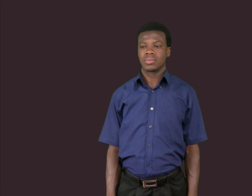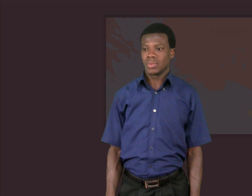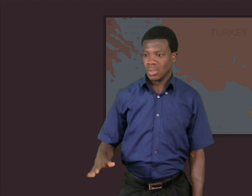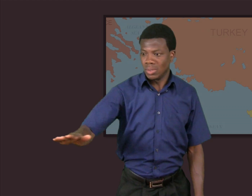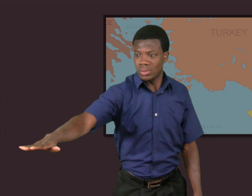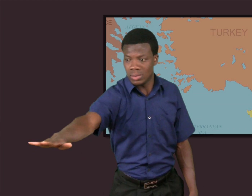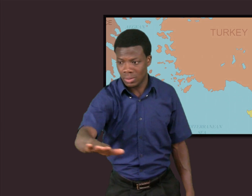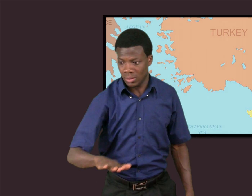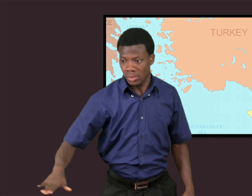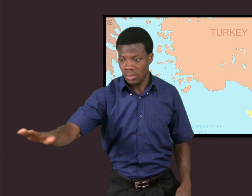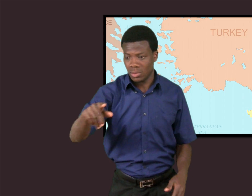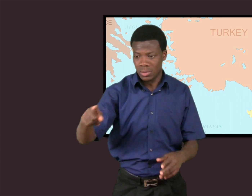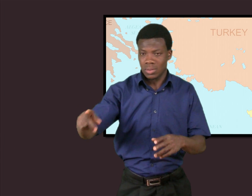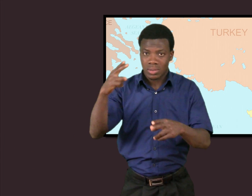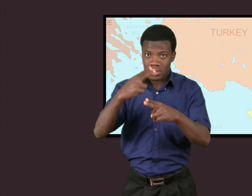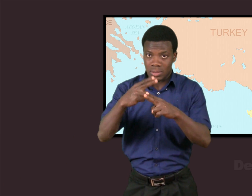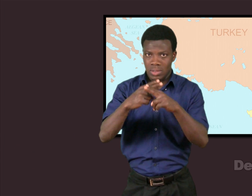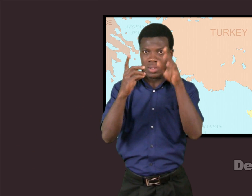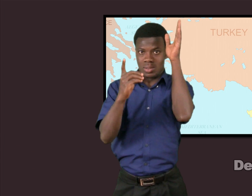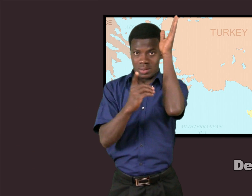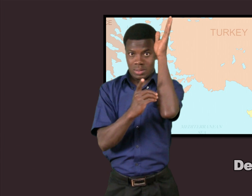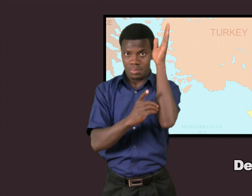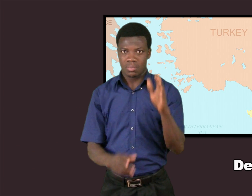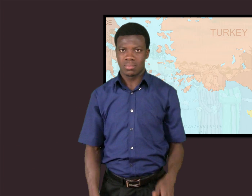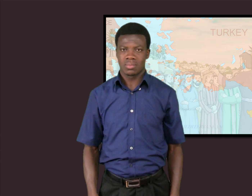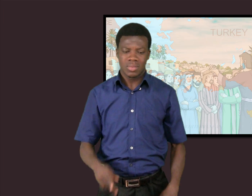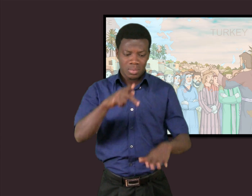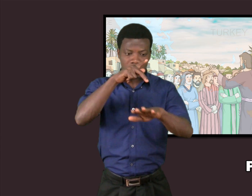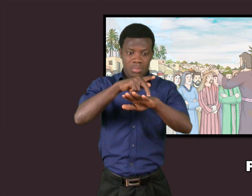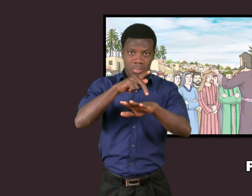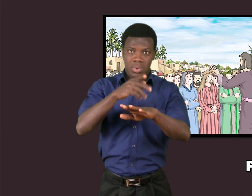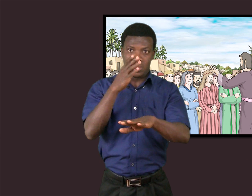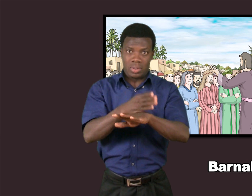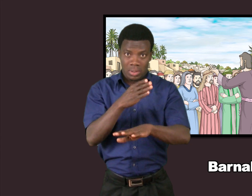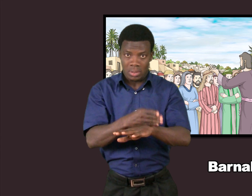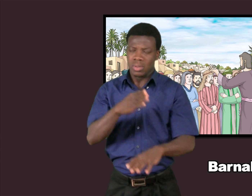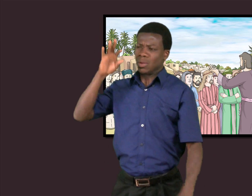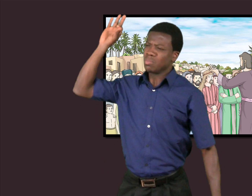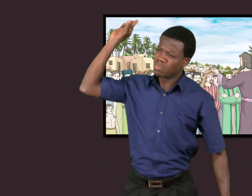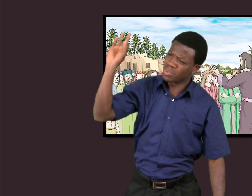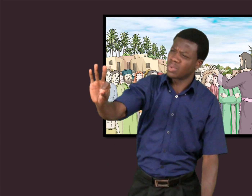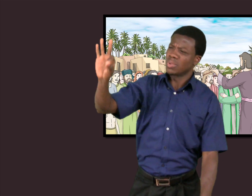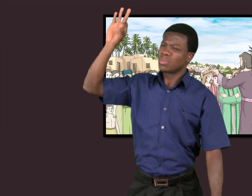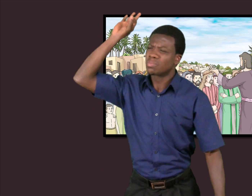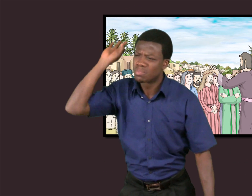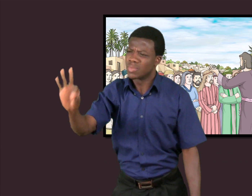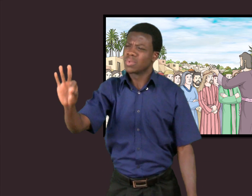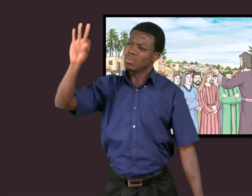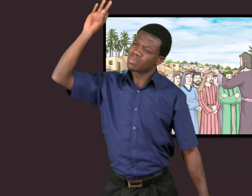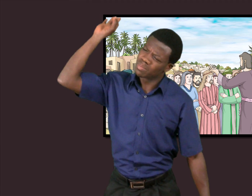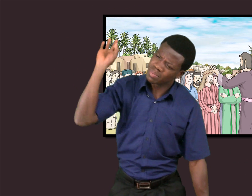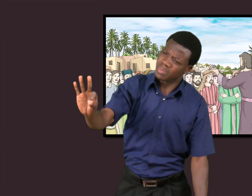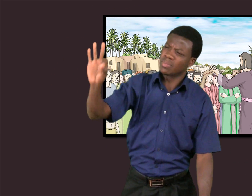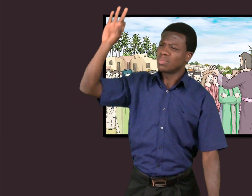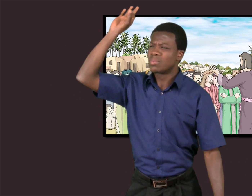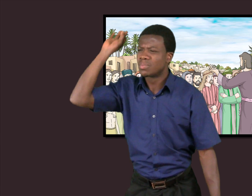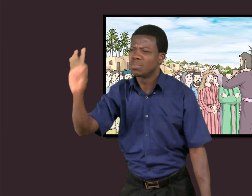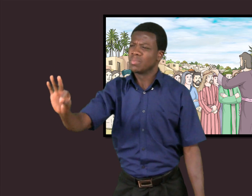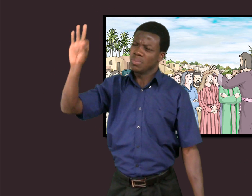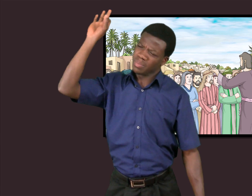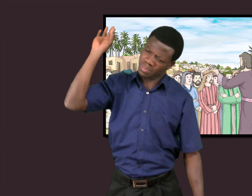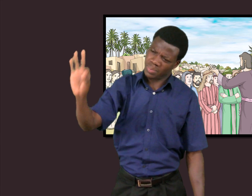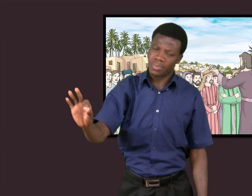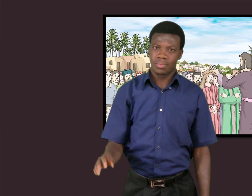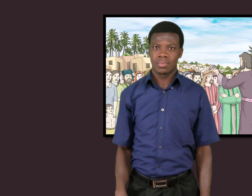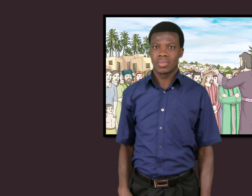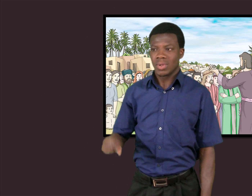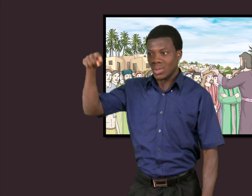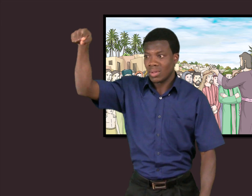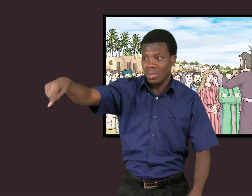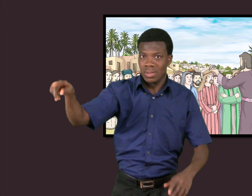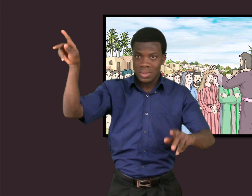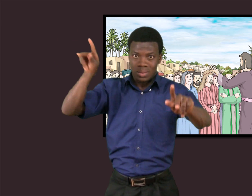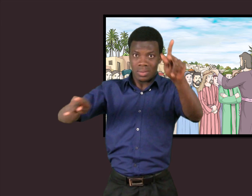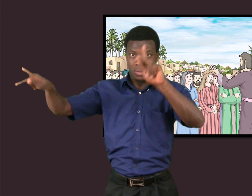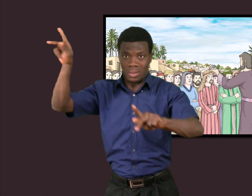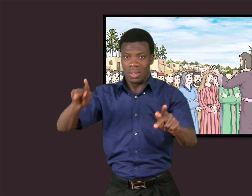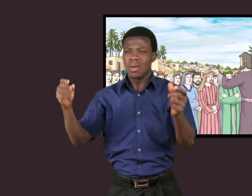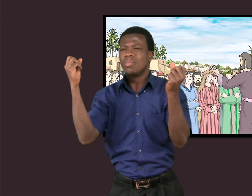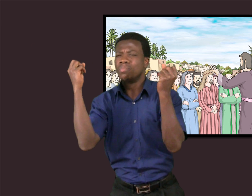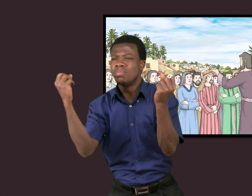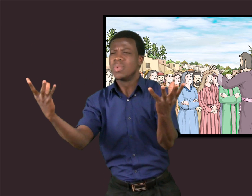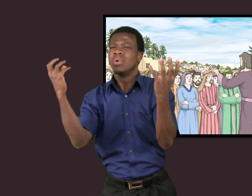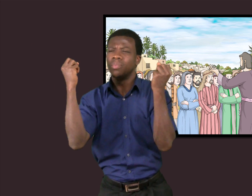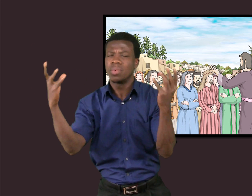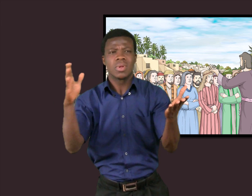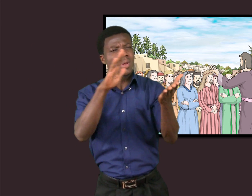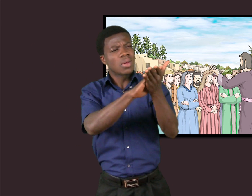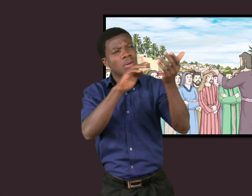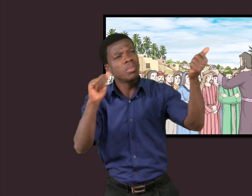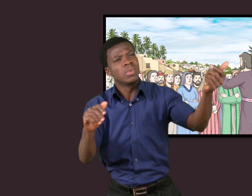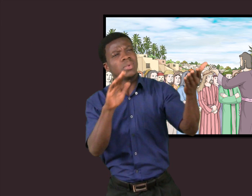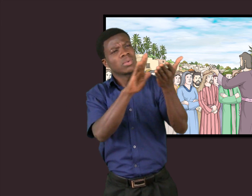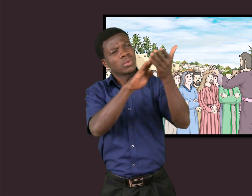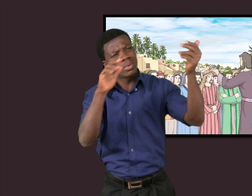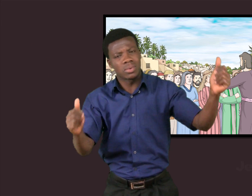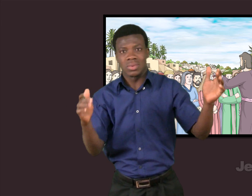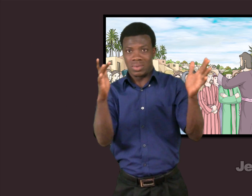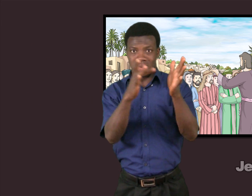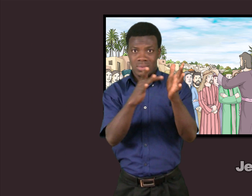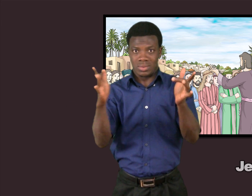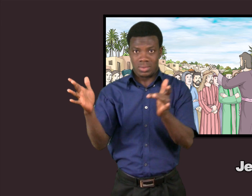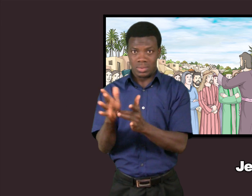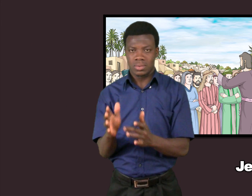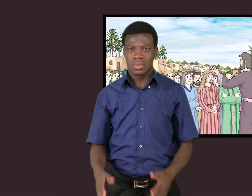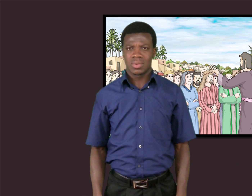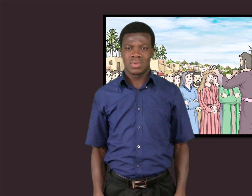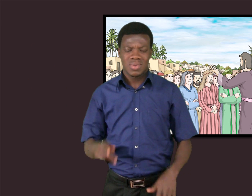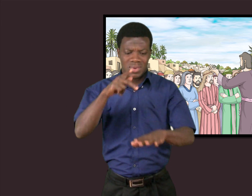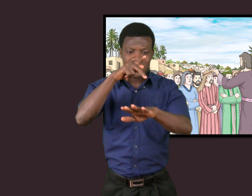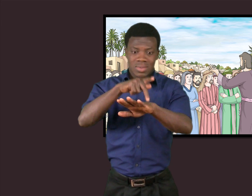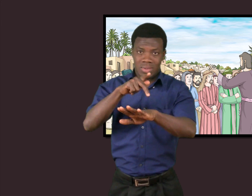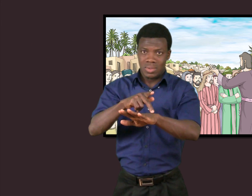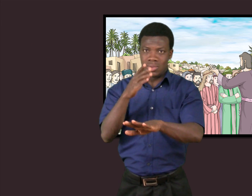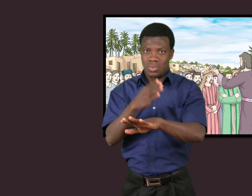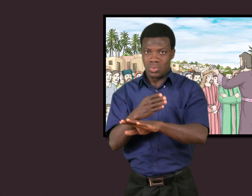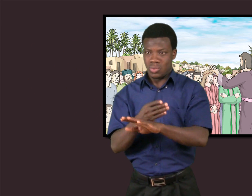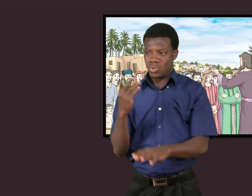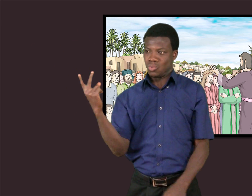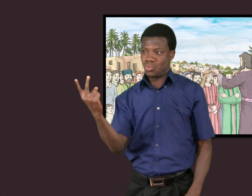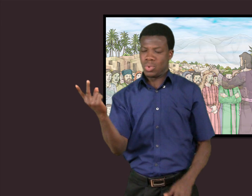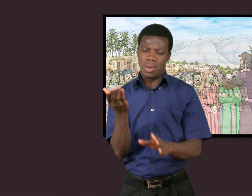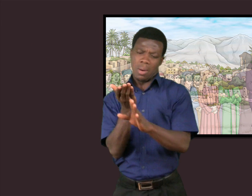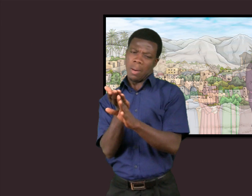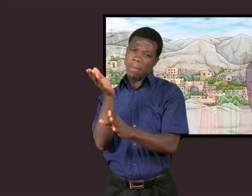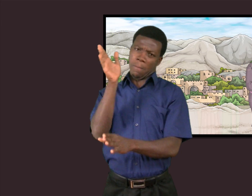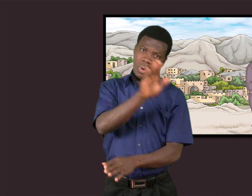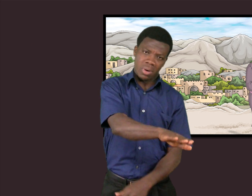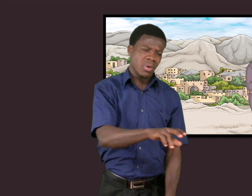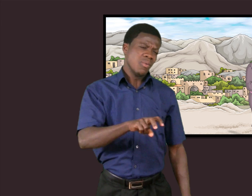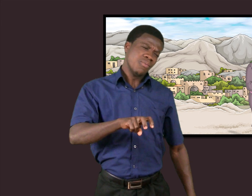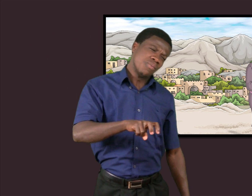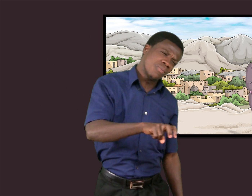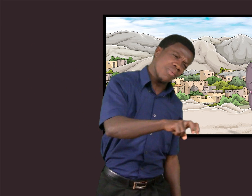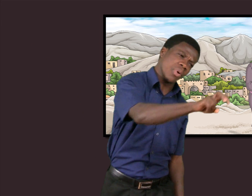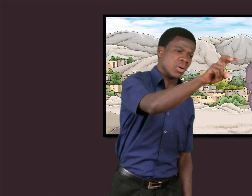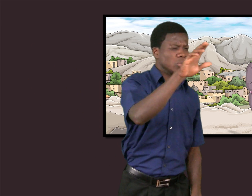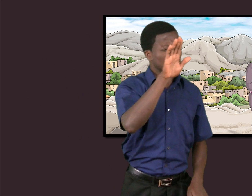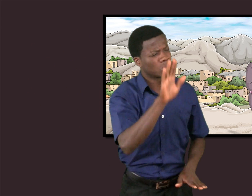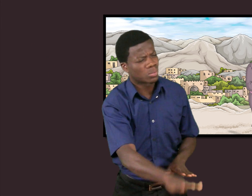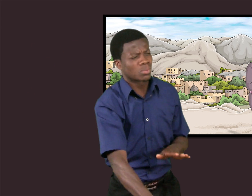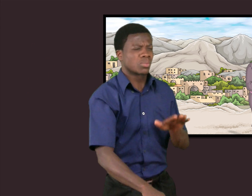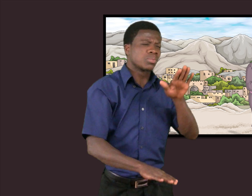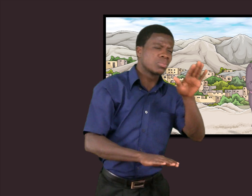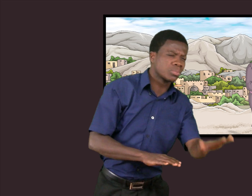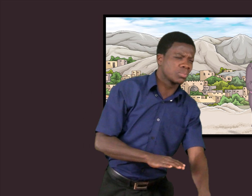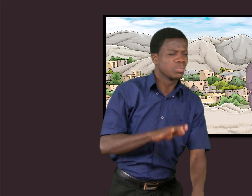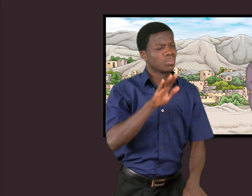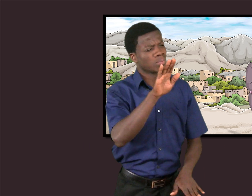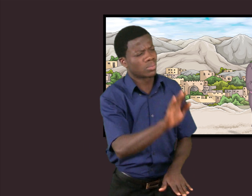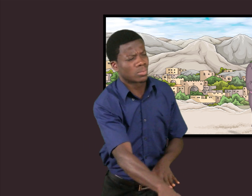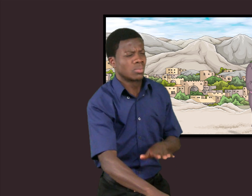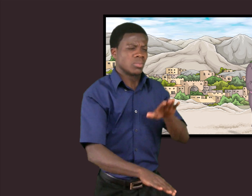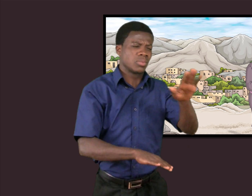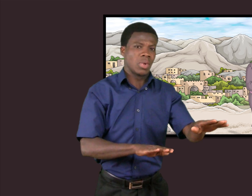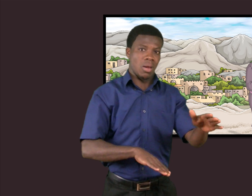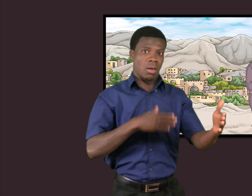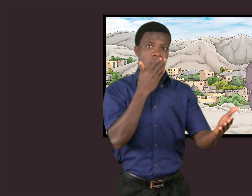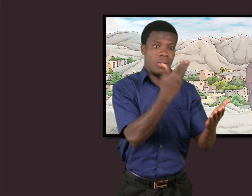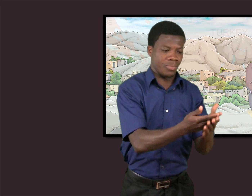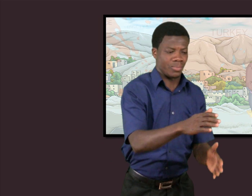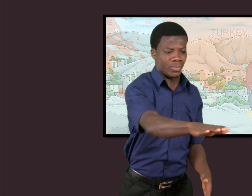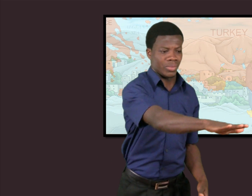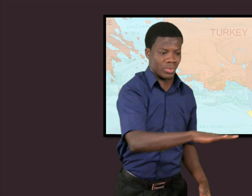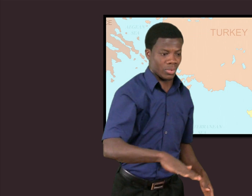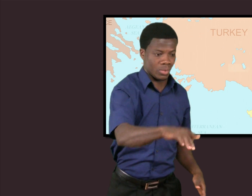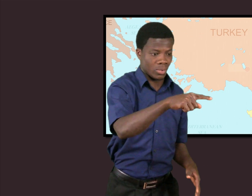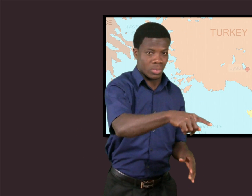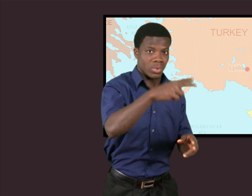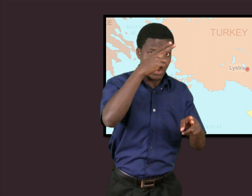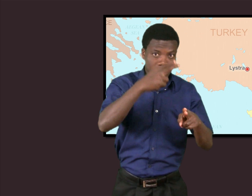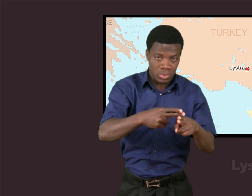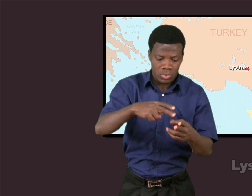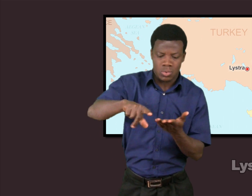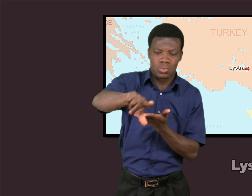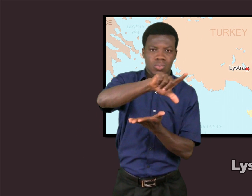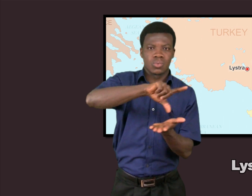They preached the gospel to that city and made many disciples.